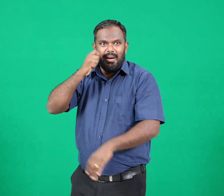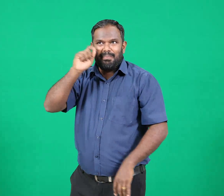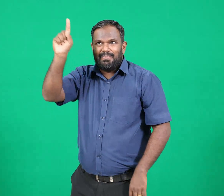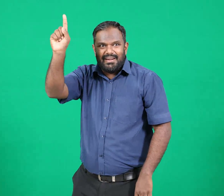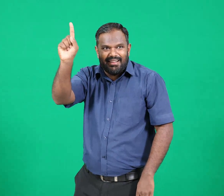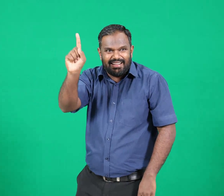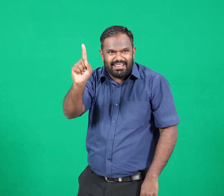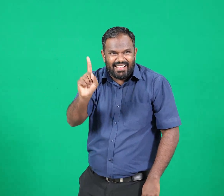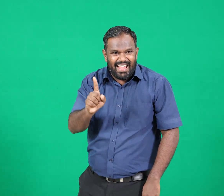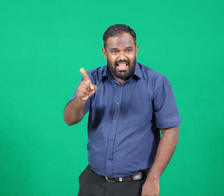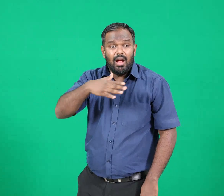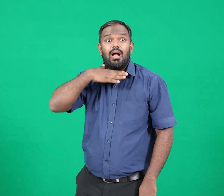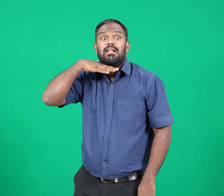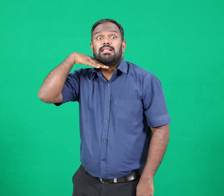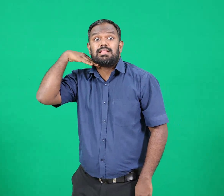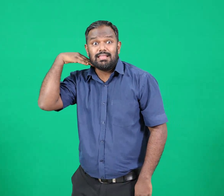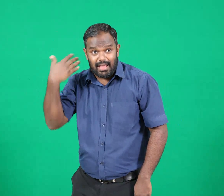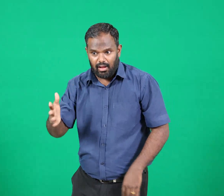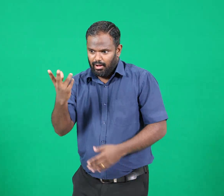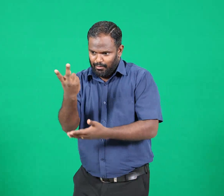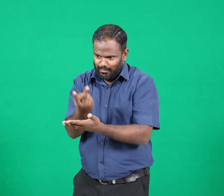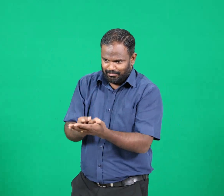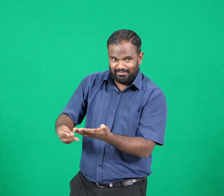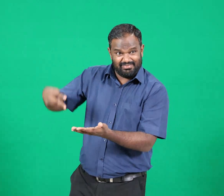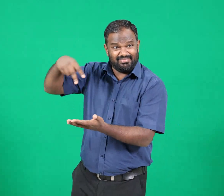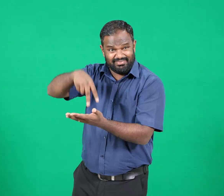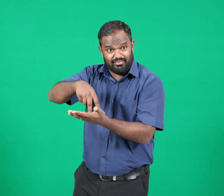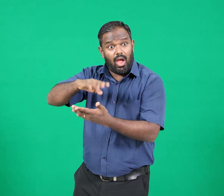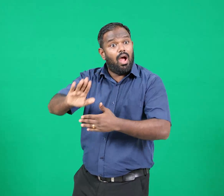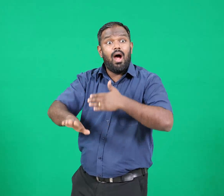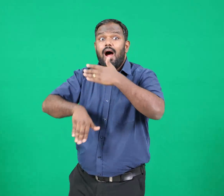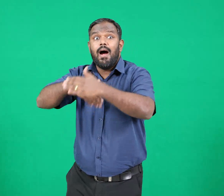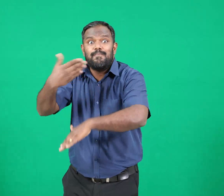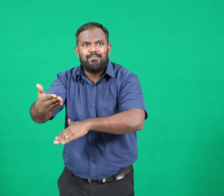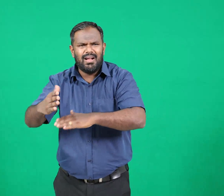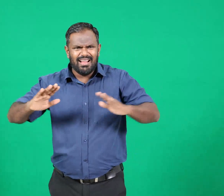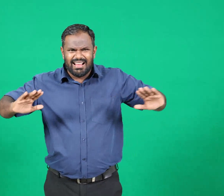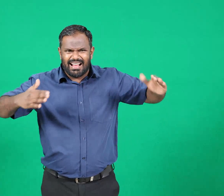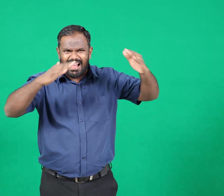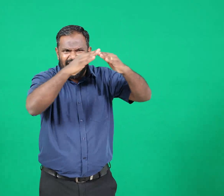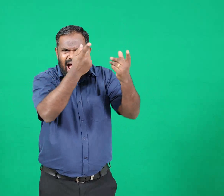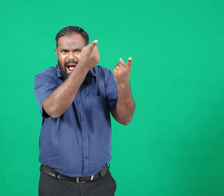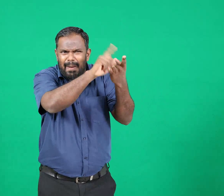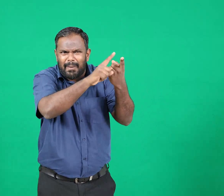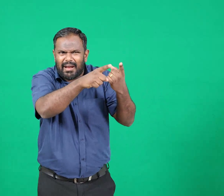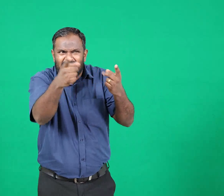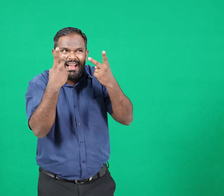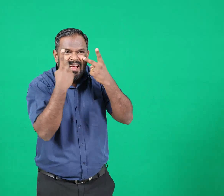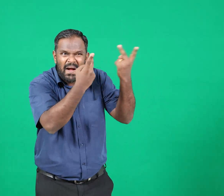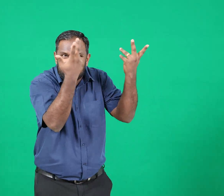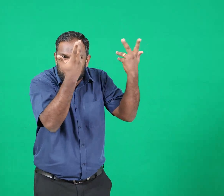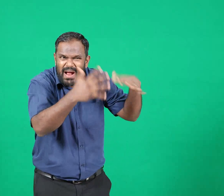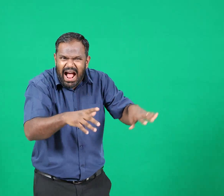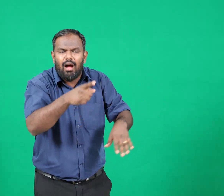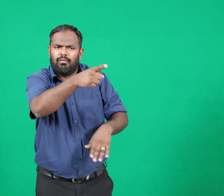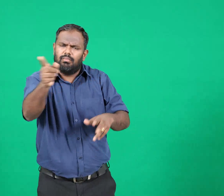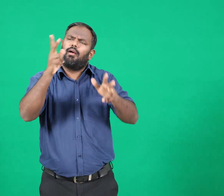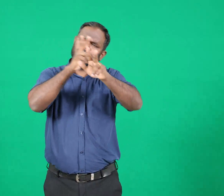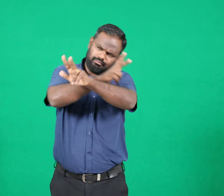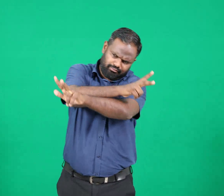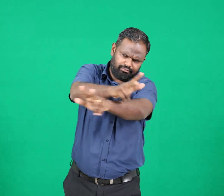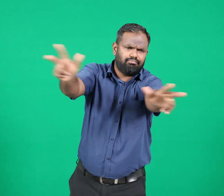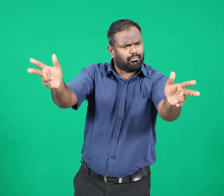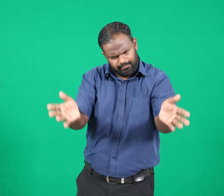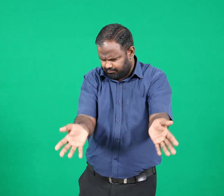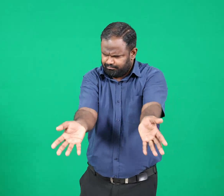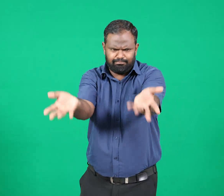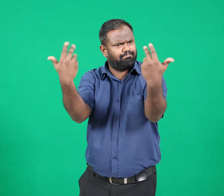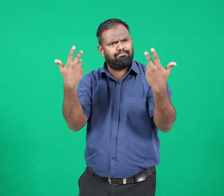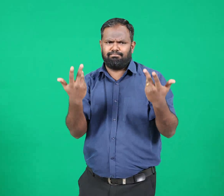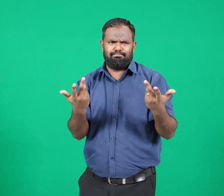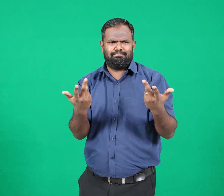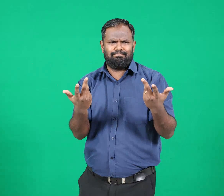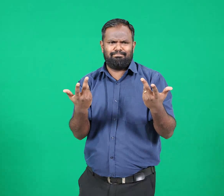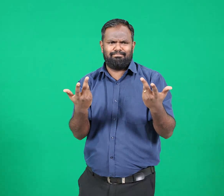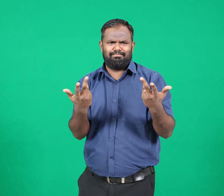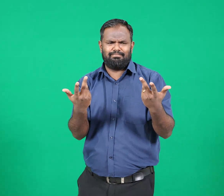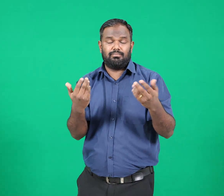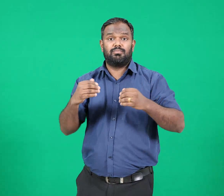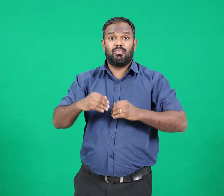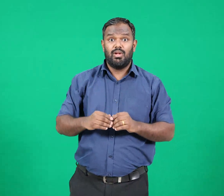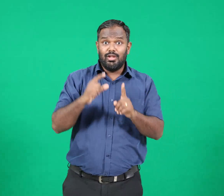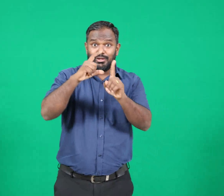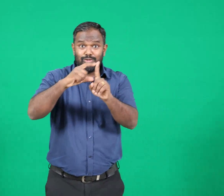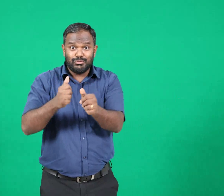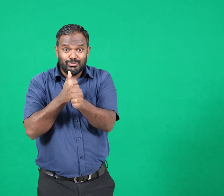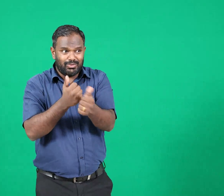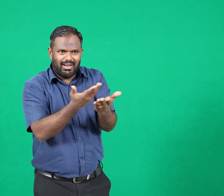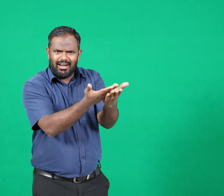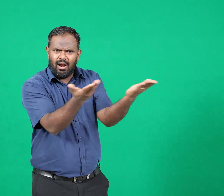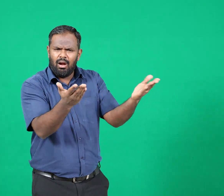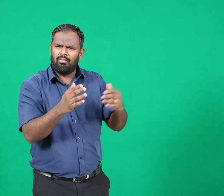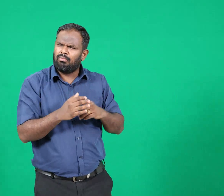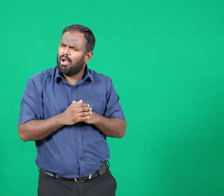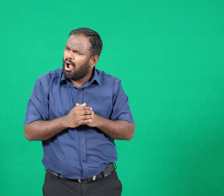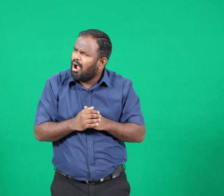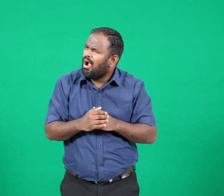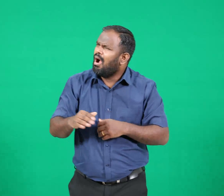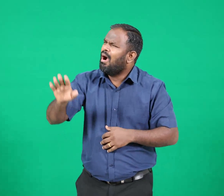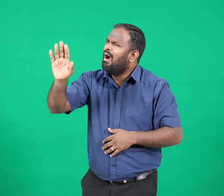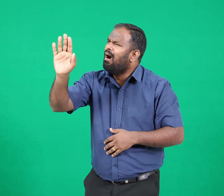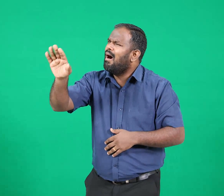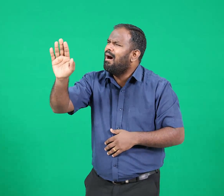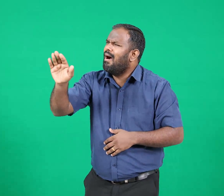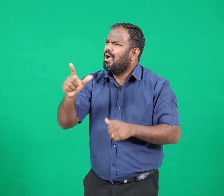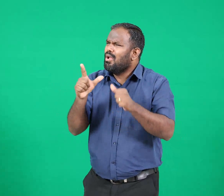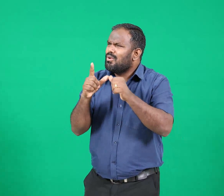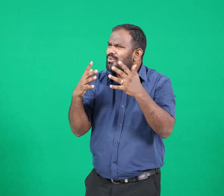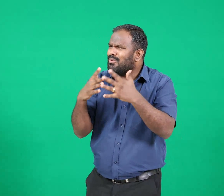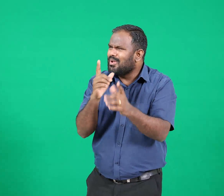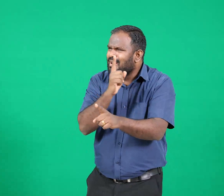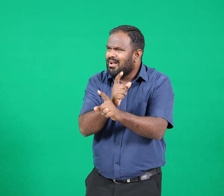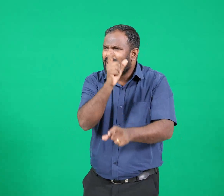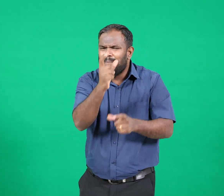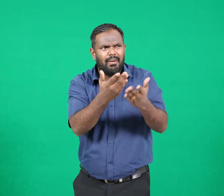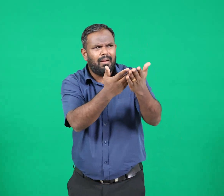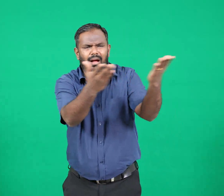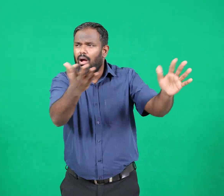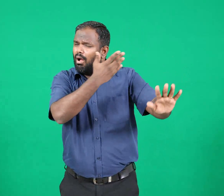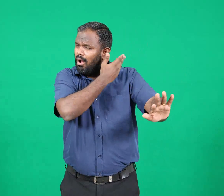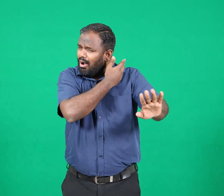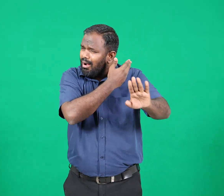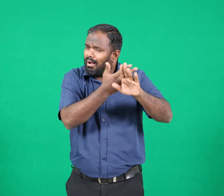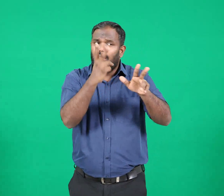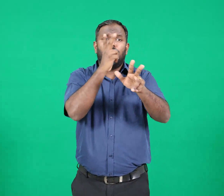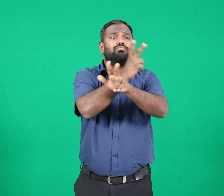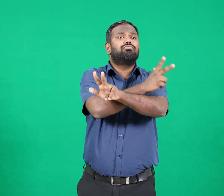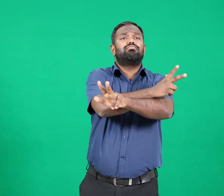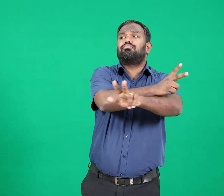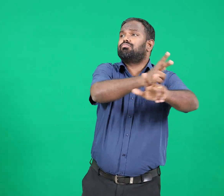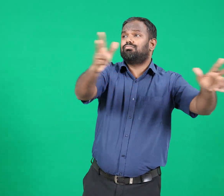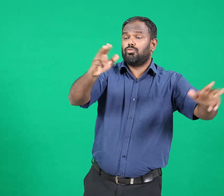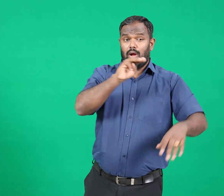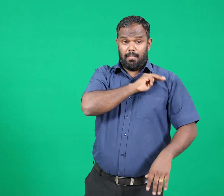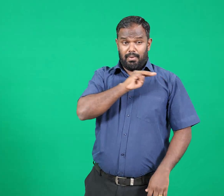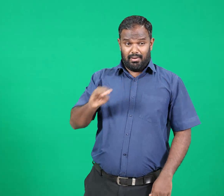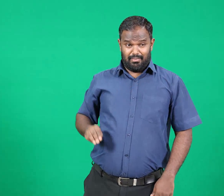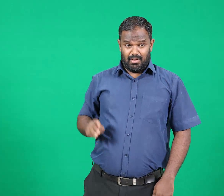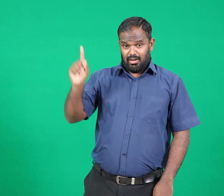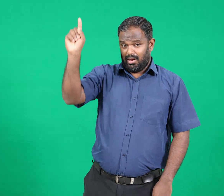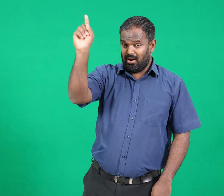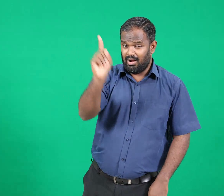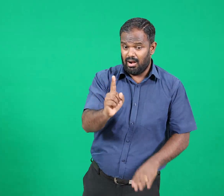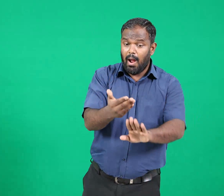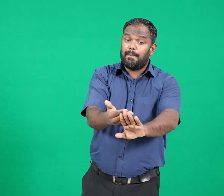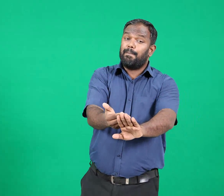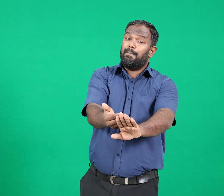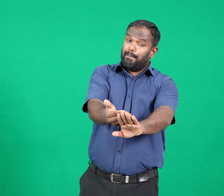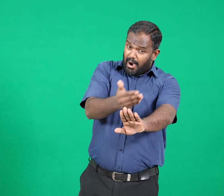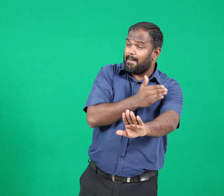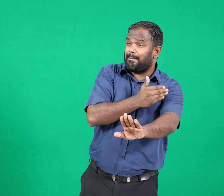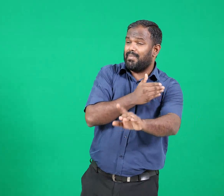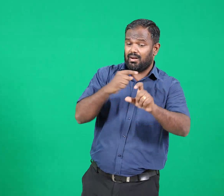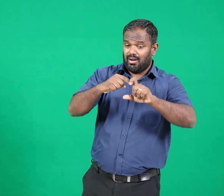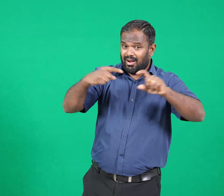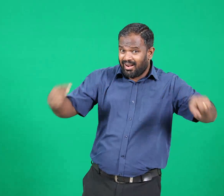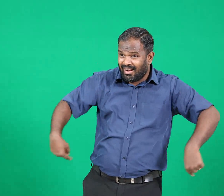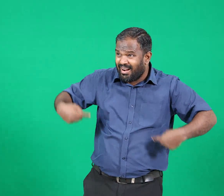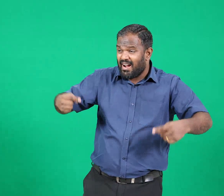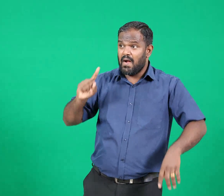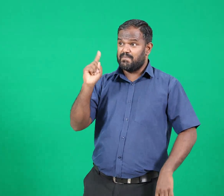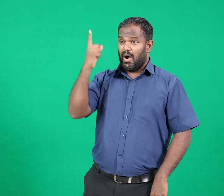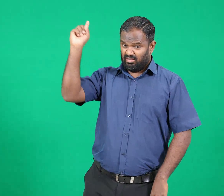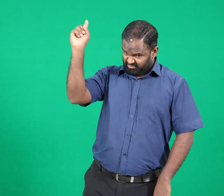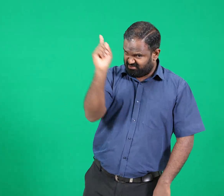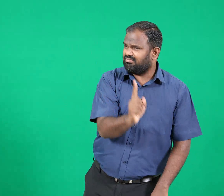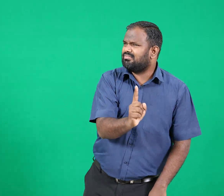The disciples asked Him, "Why then do the scribes say that Elijah must come first?"